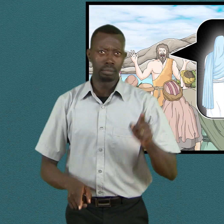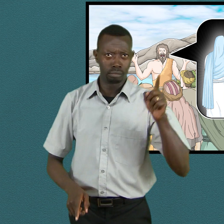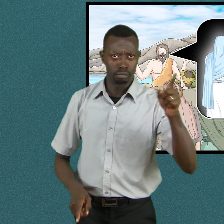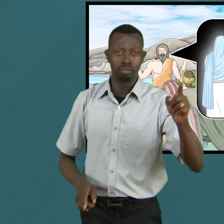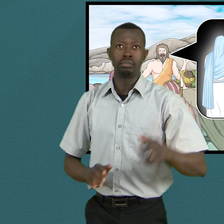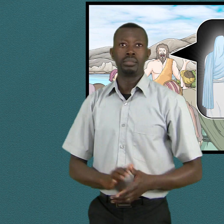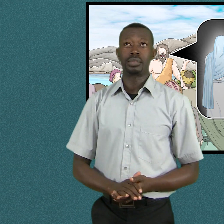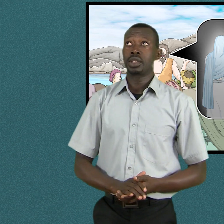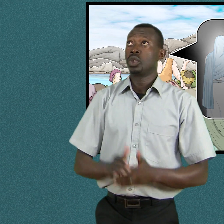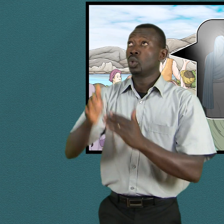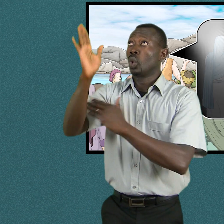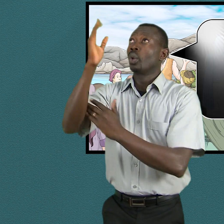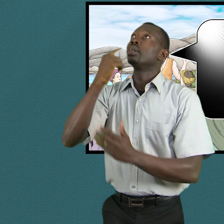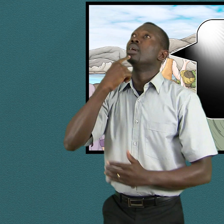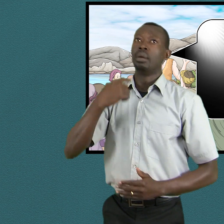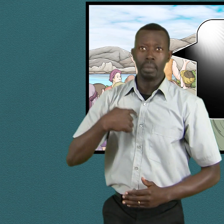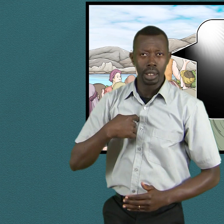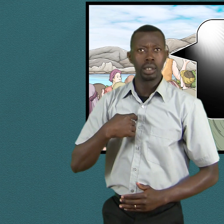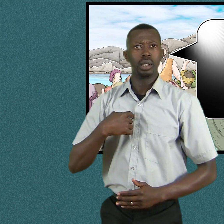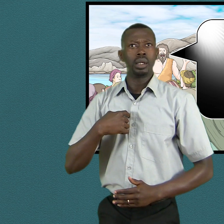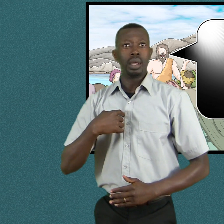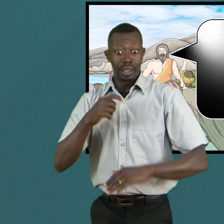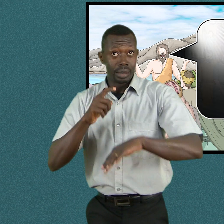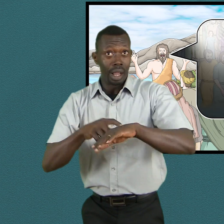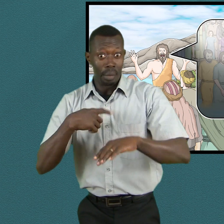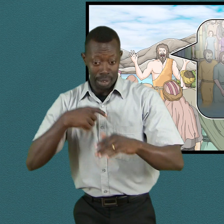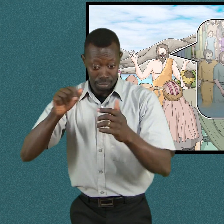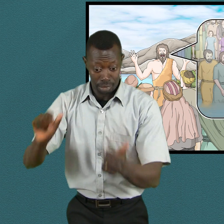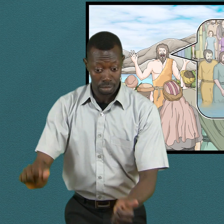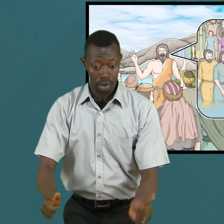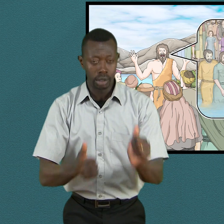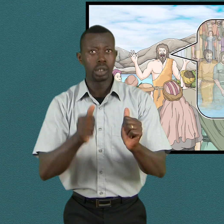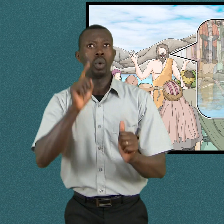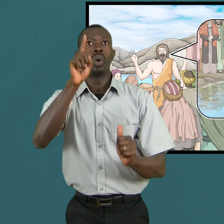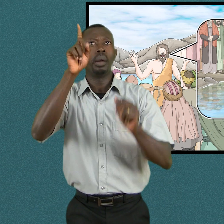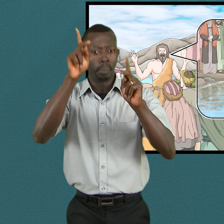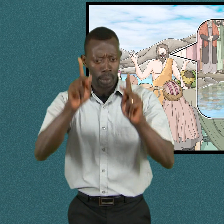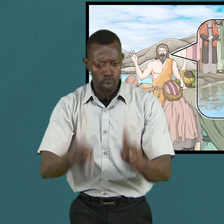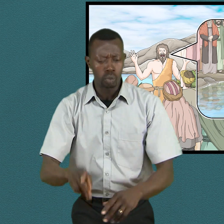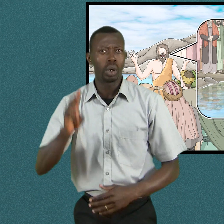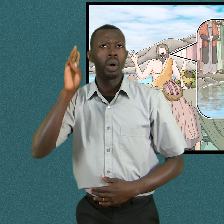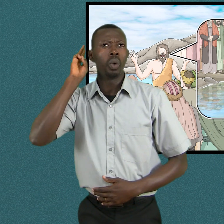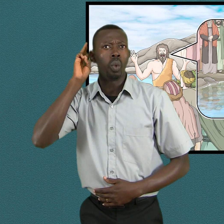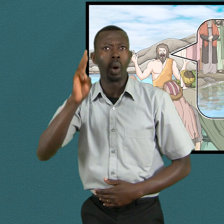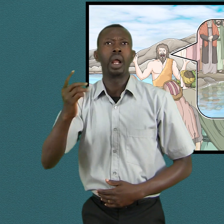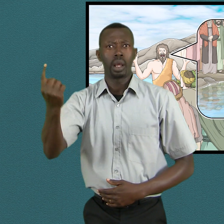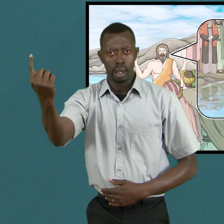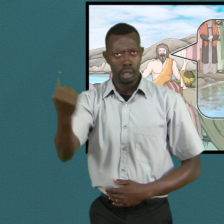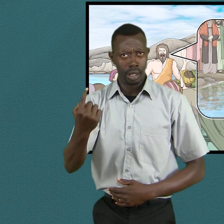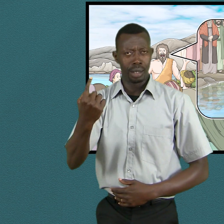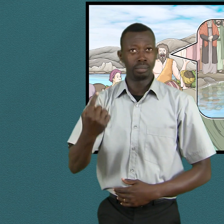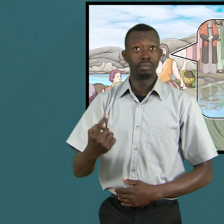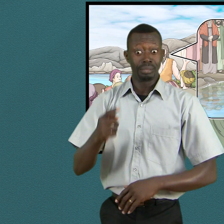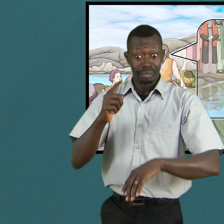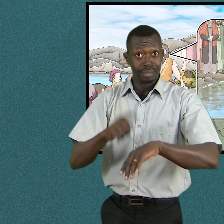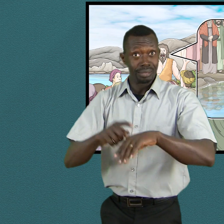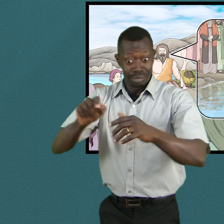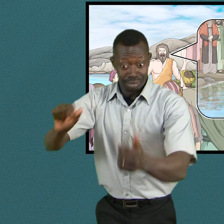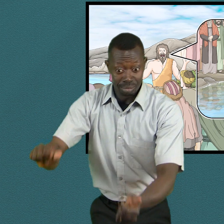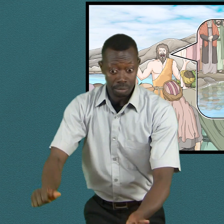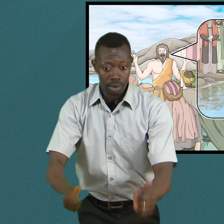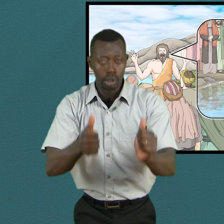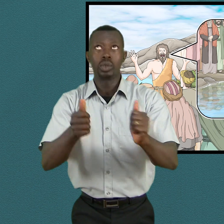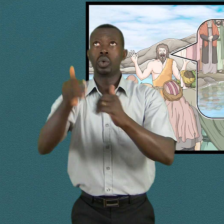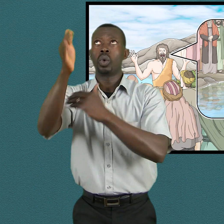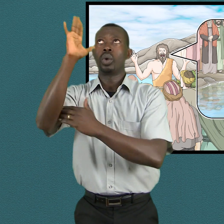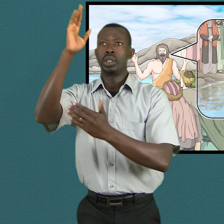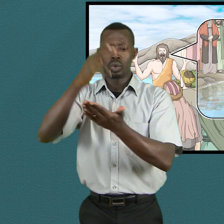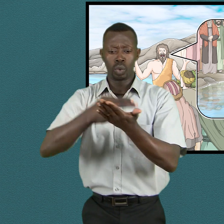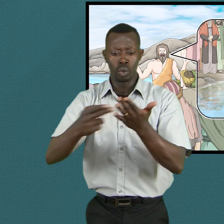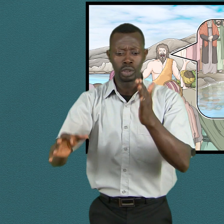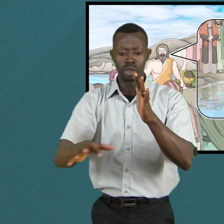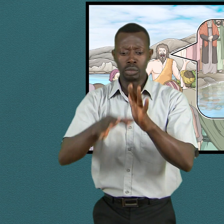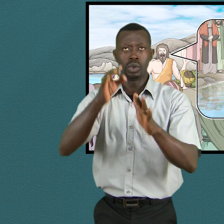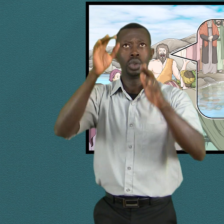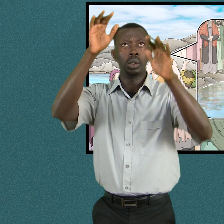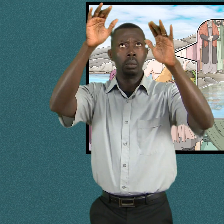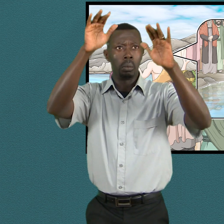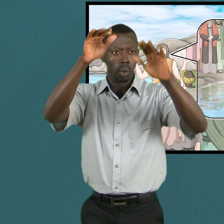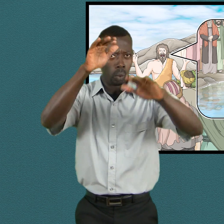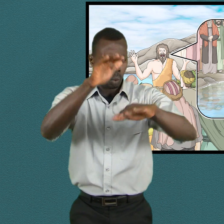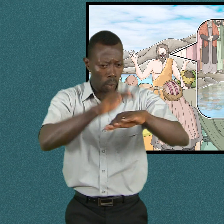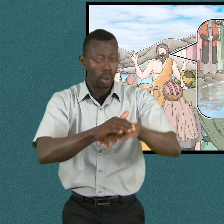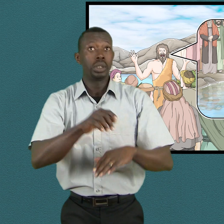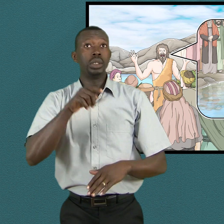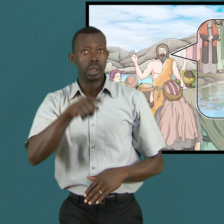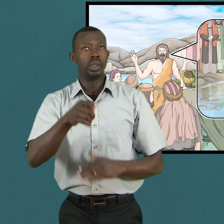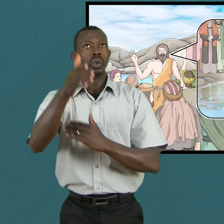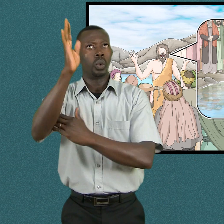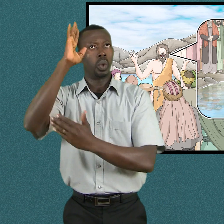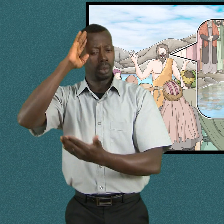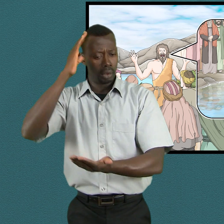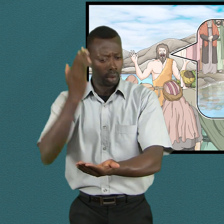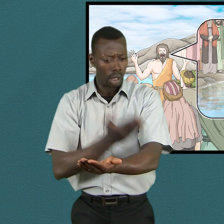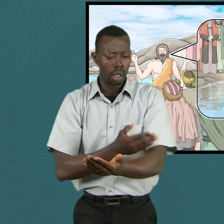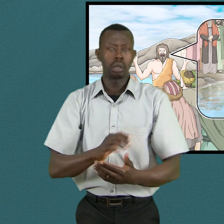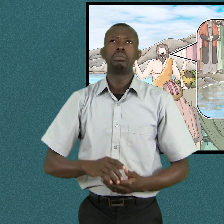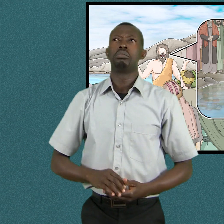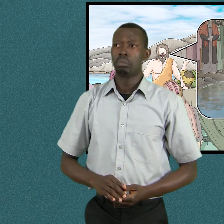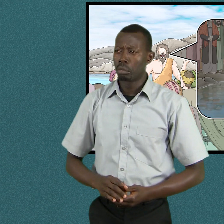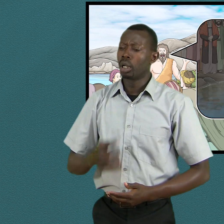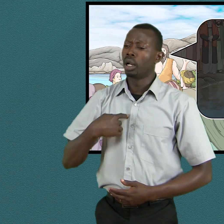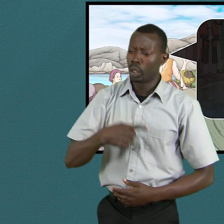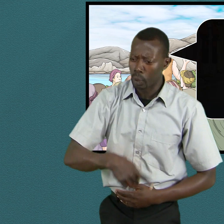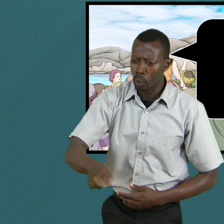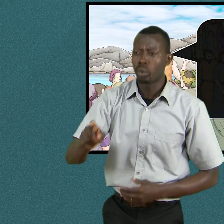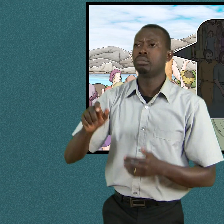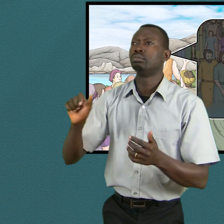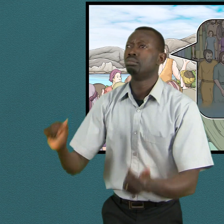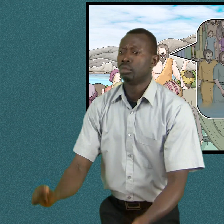Then John testified, “I saw the Spirit descending from heaven like a dove and resting on Him.